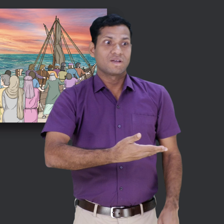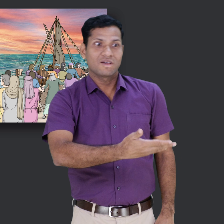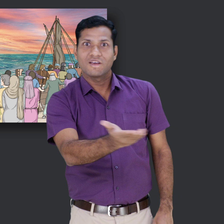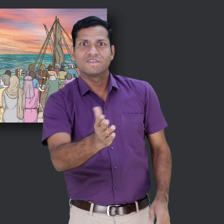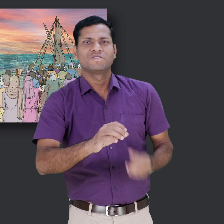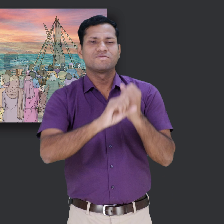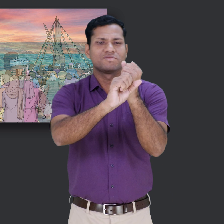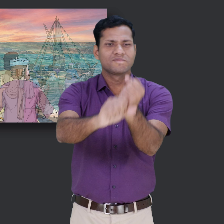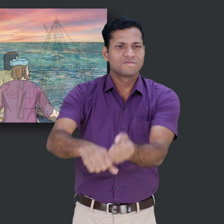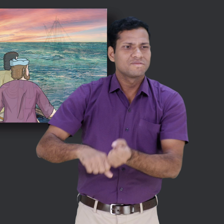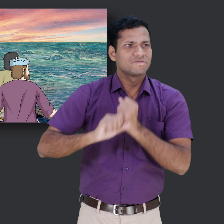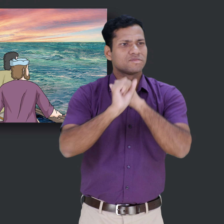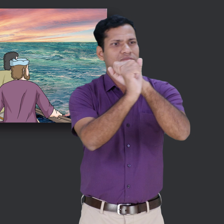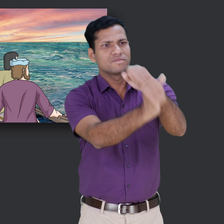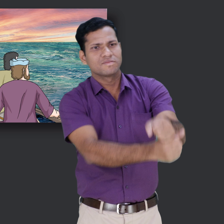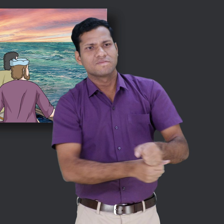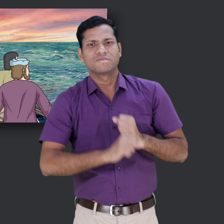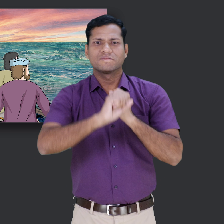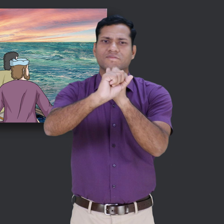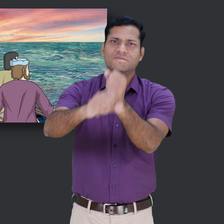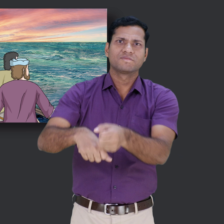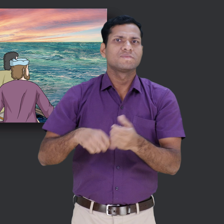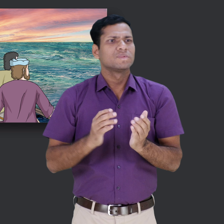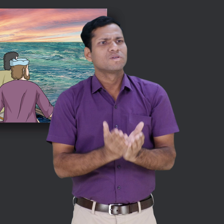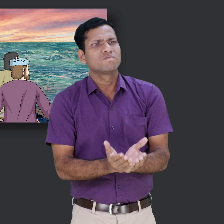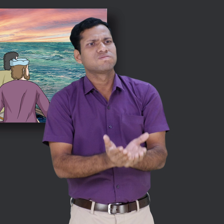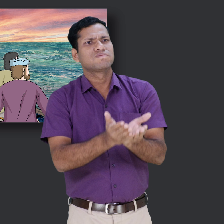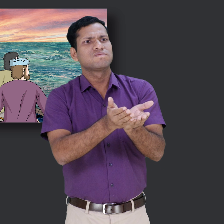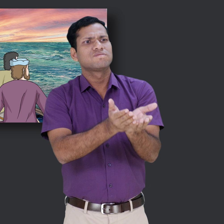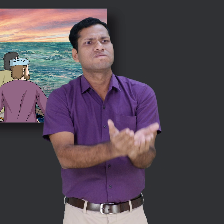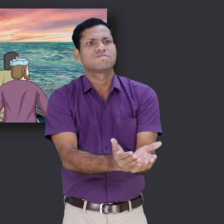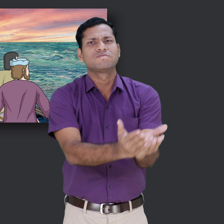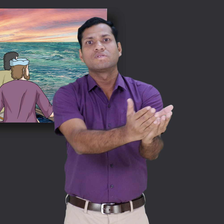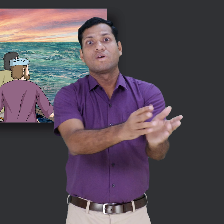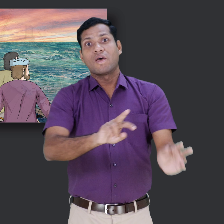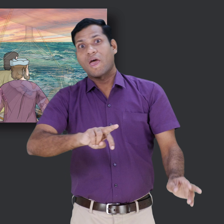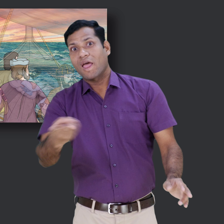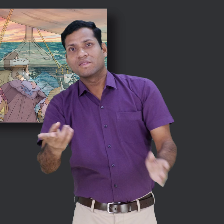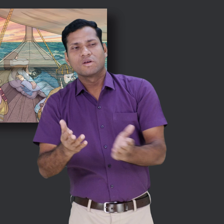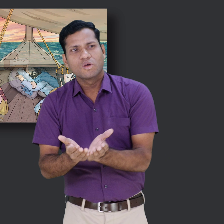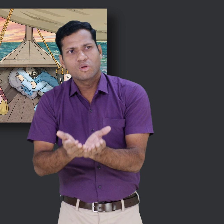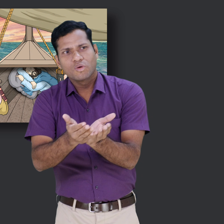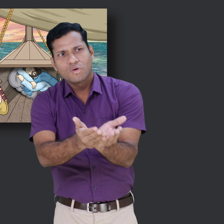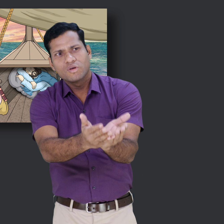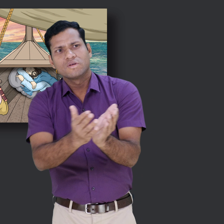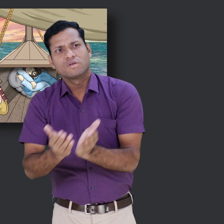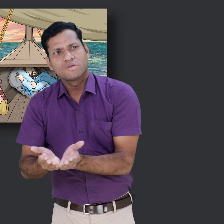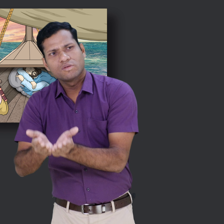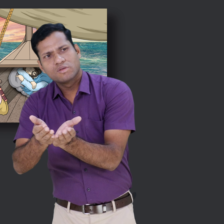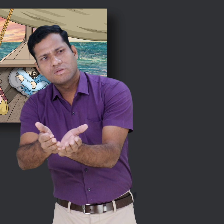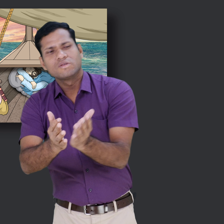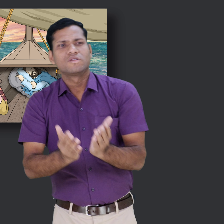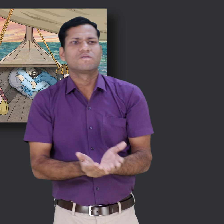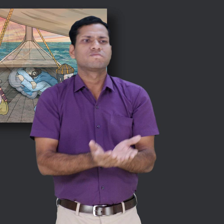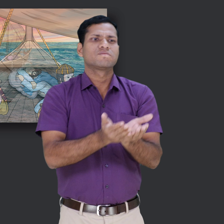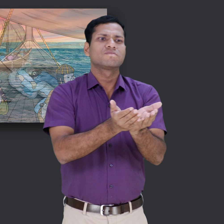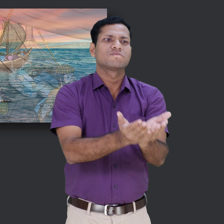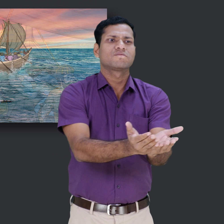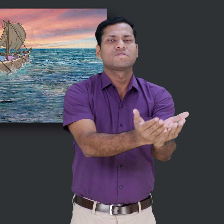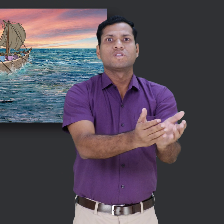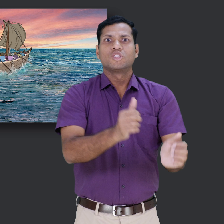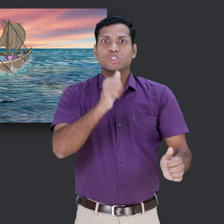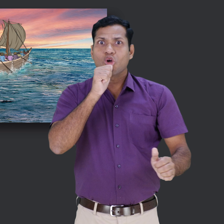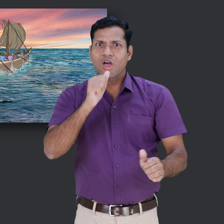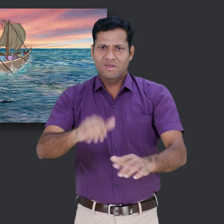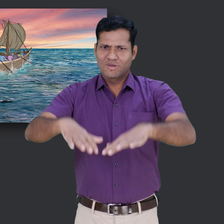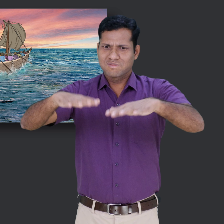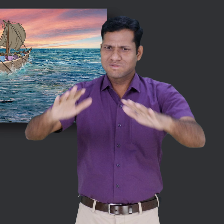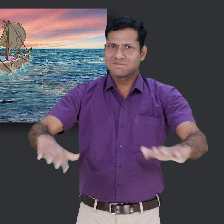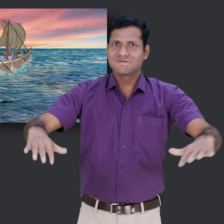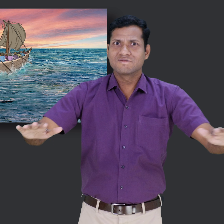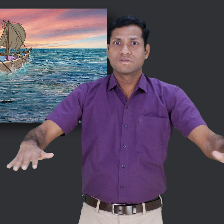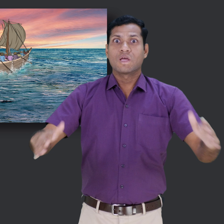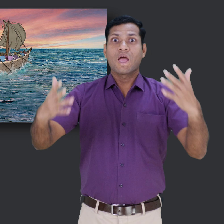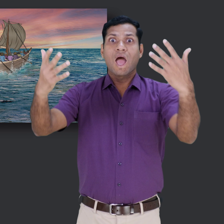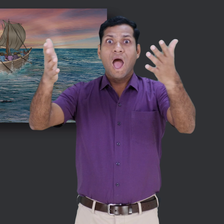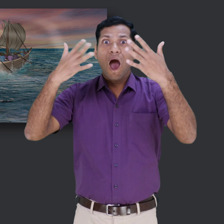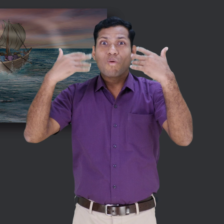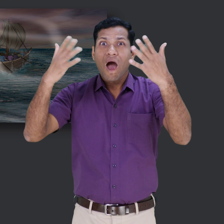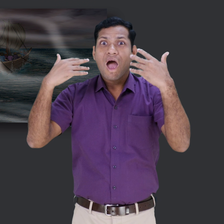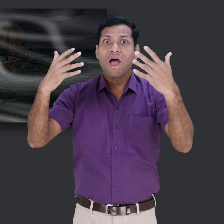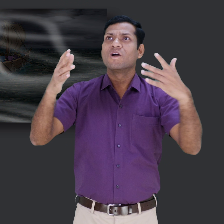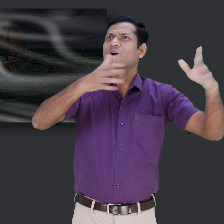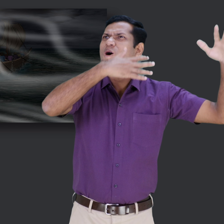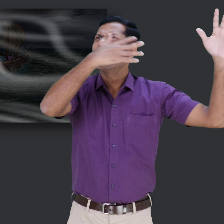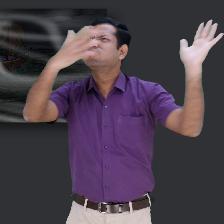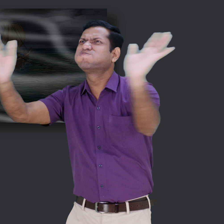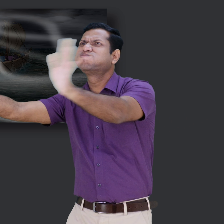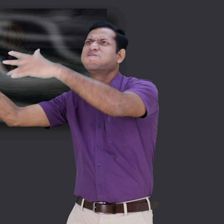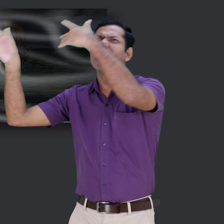And there were other boats with Him.